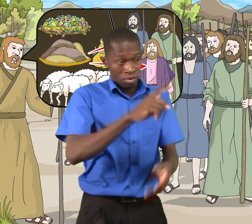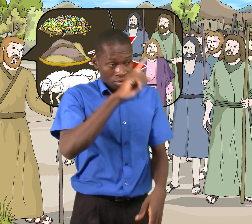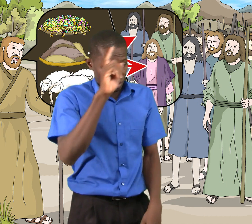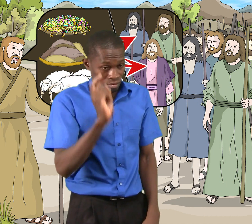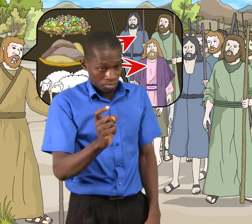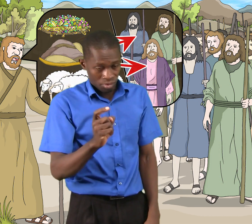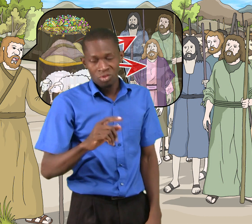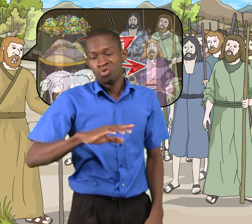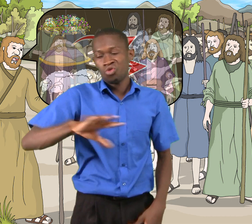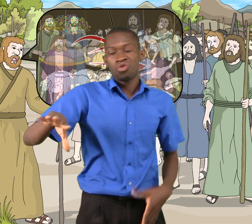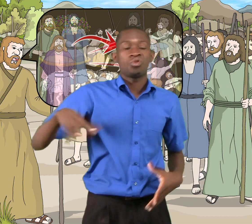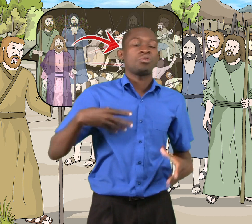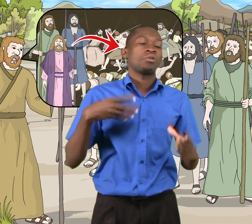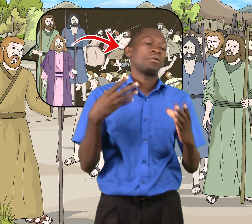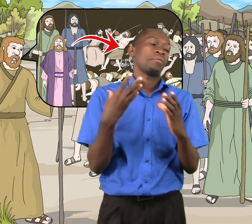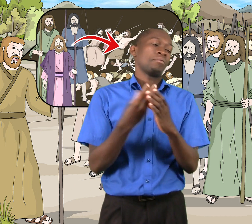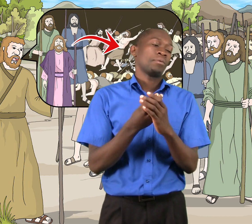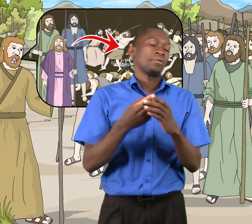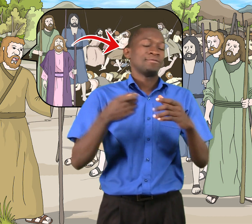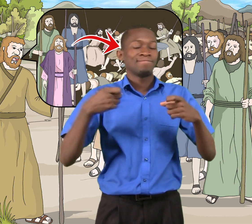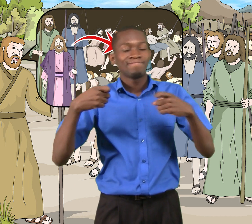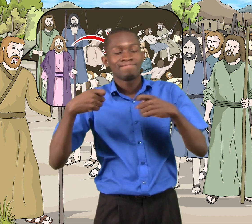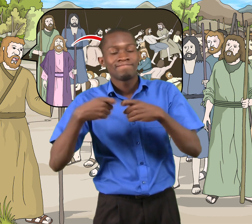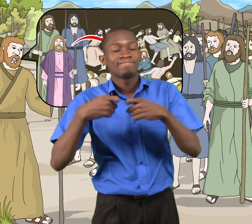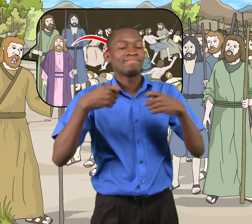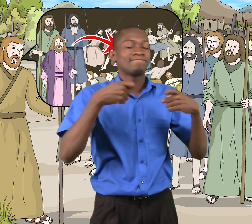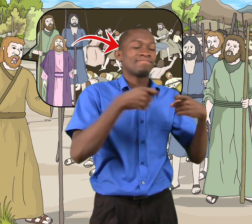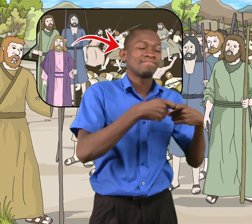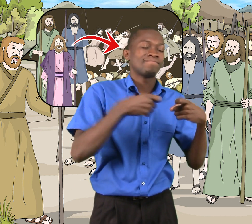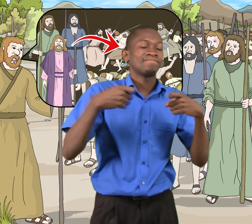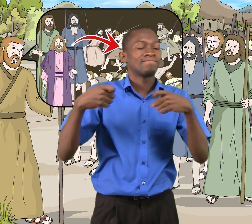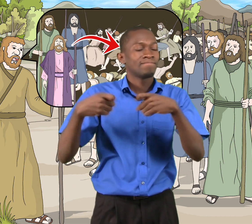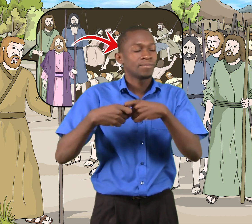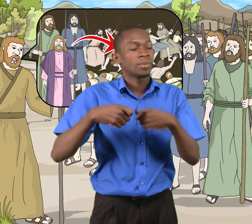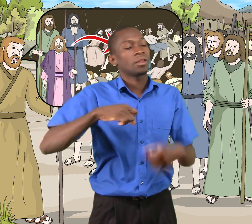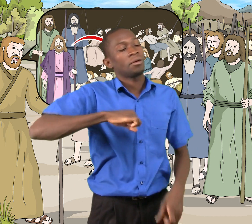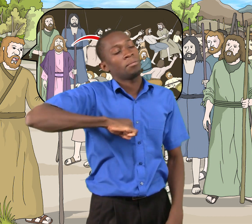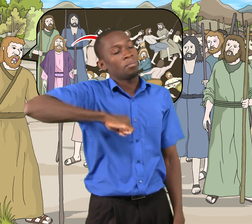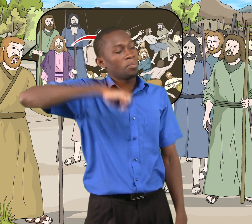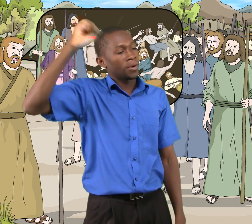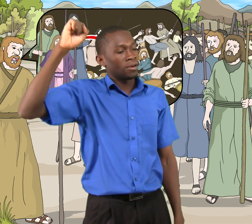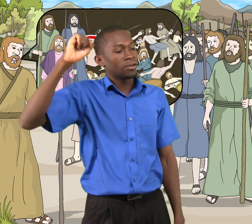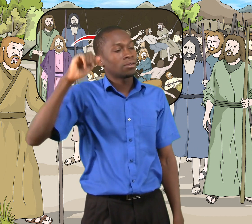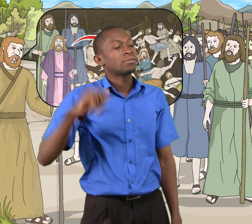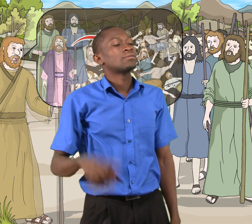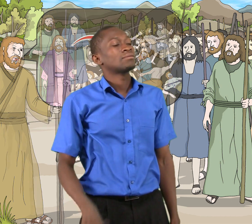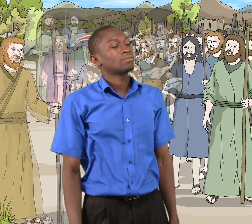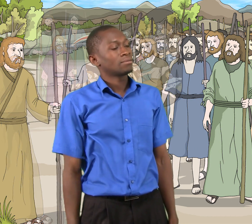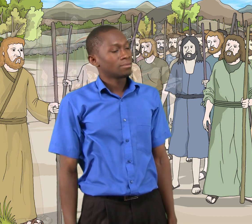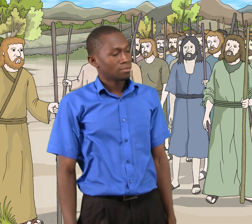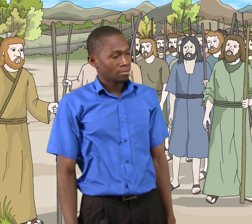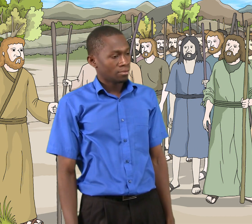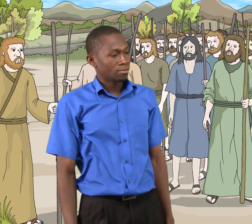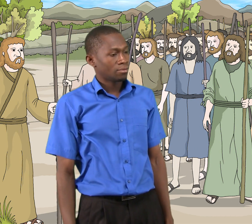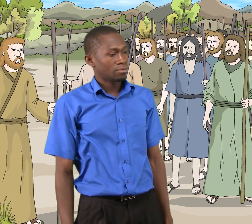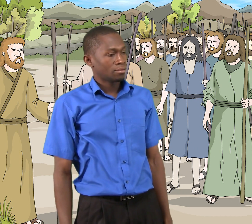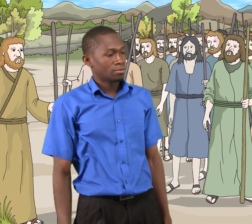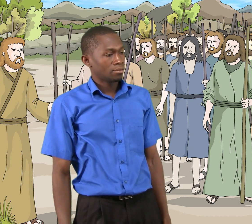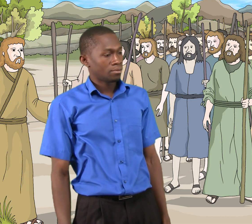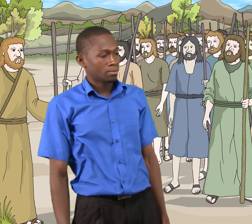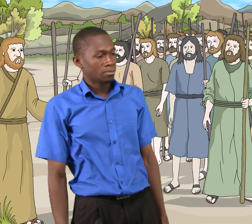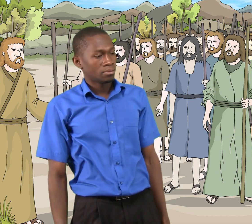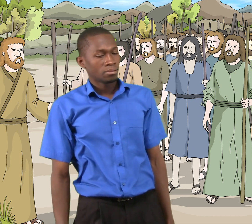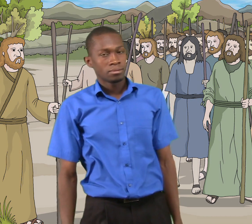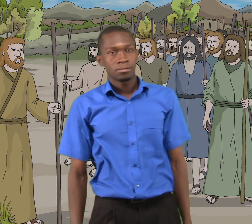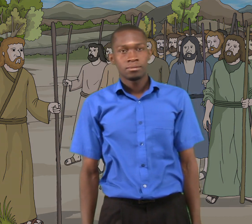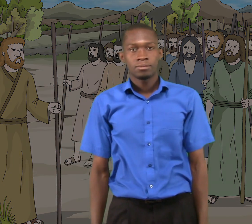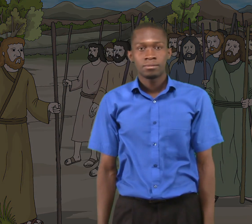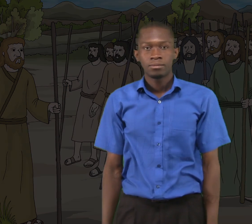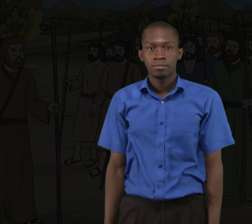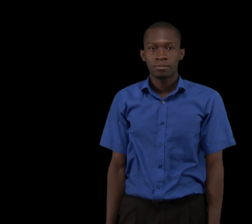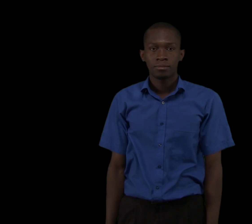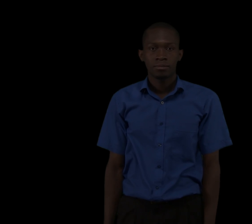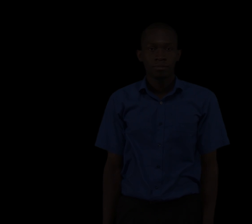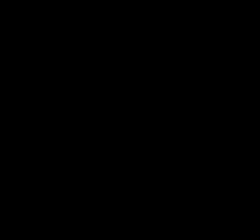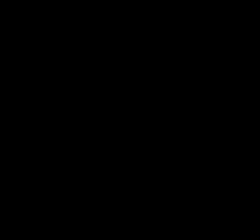They may take their portion.”